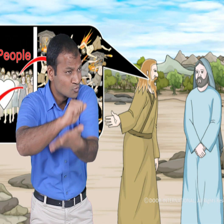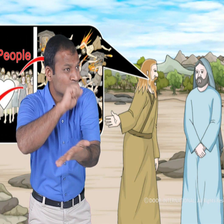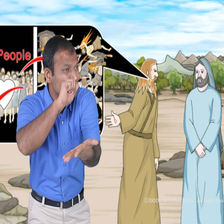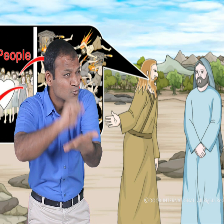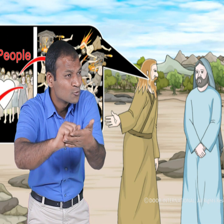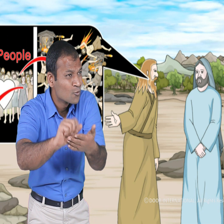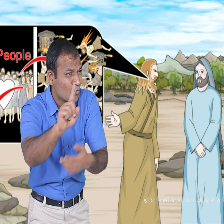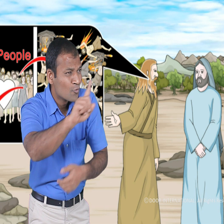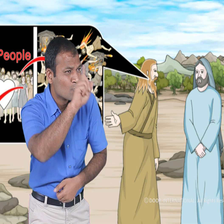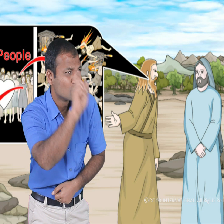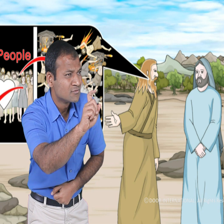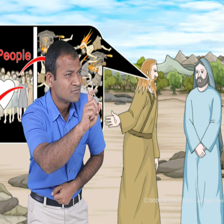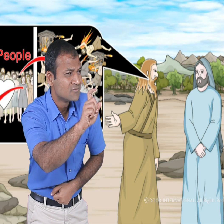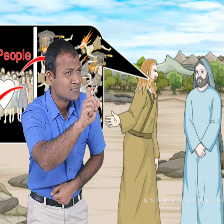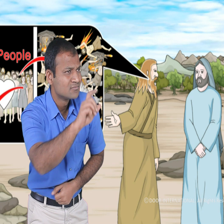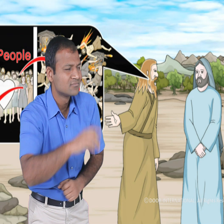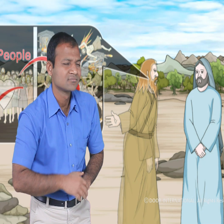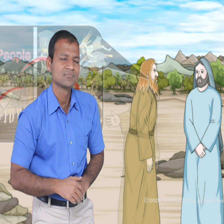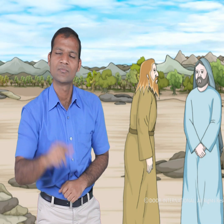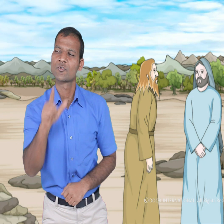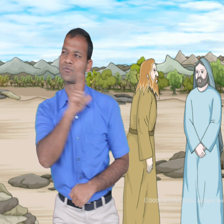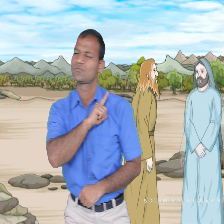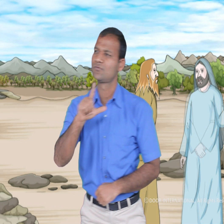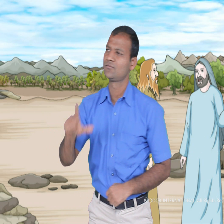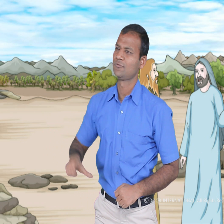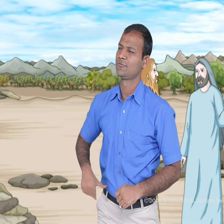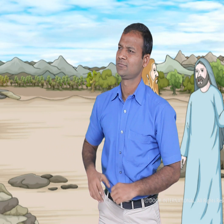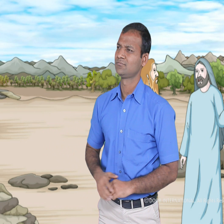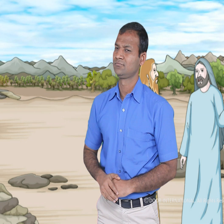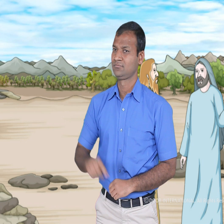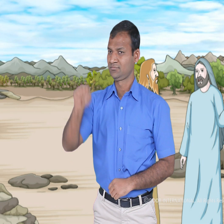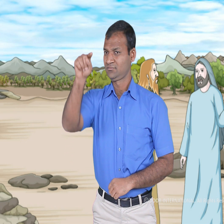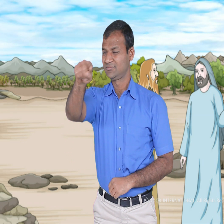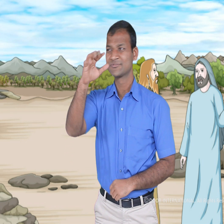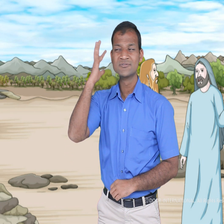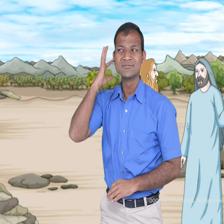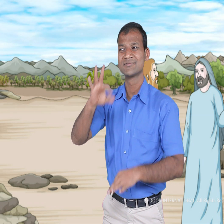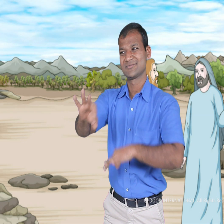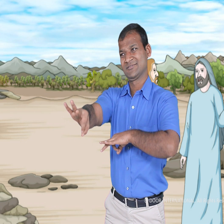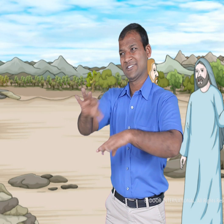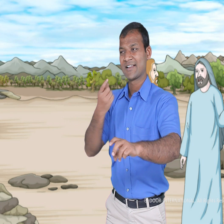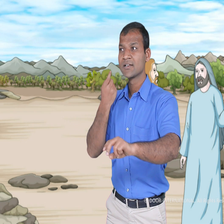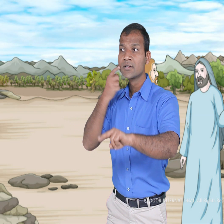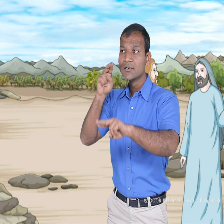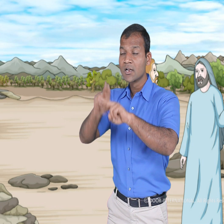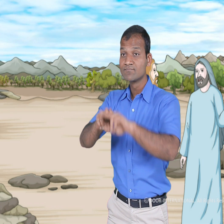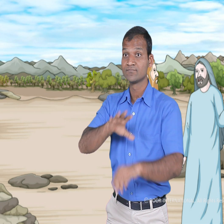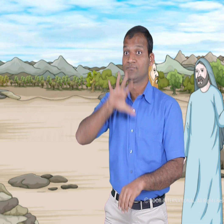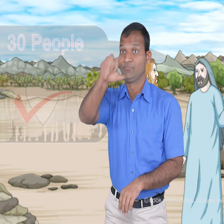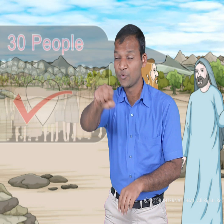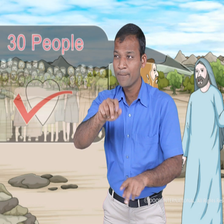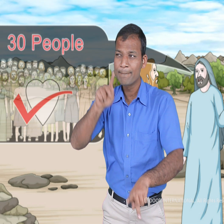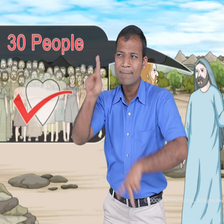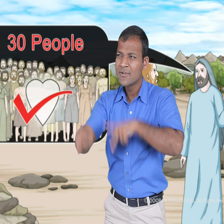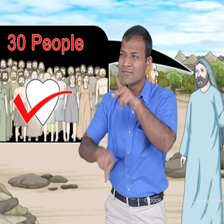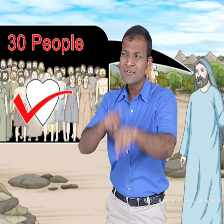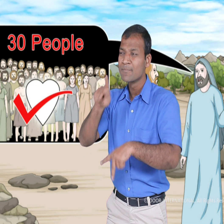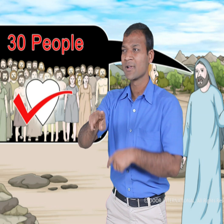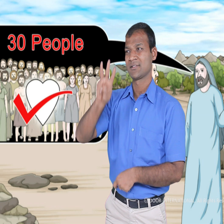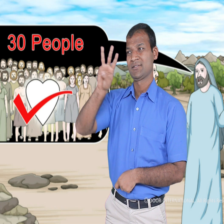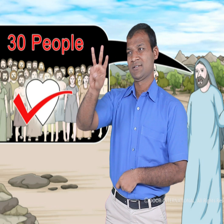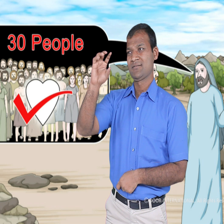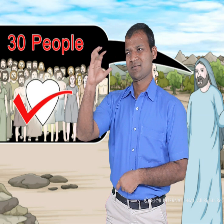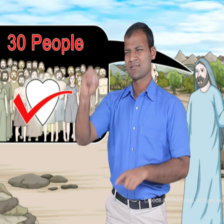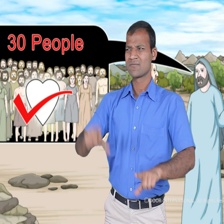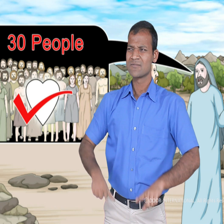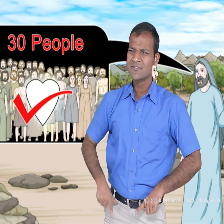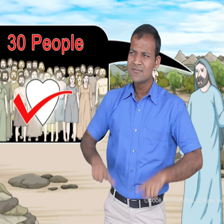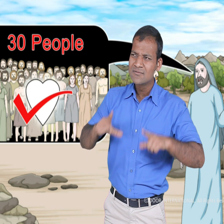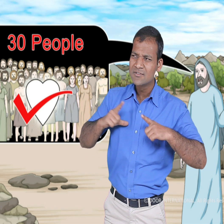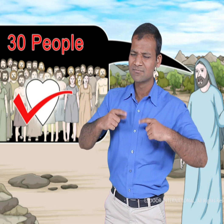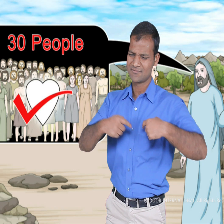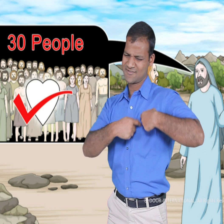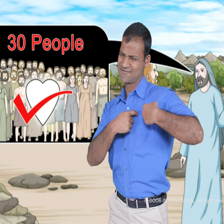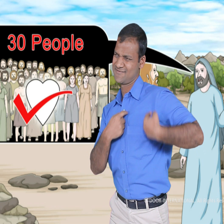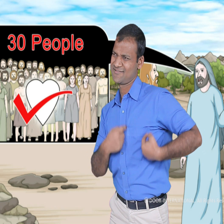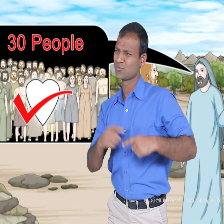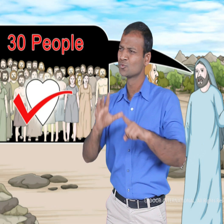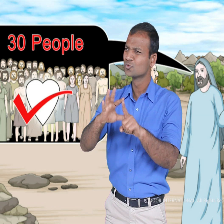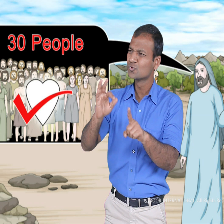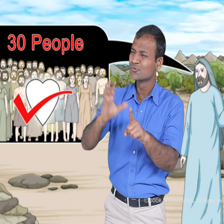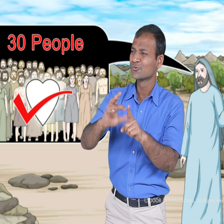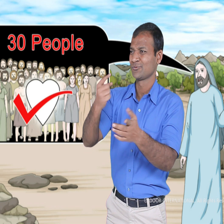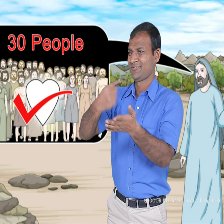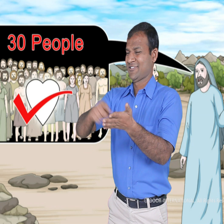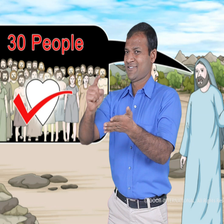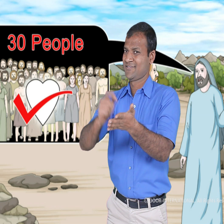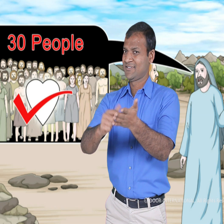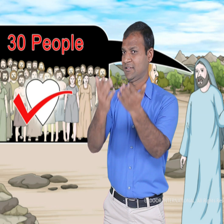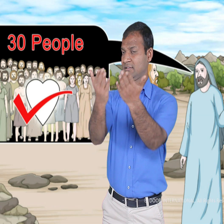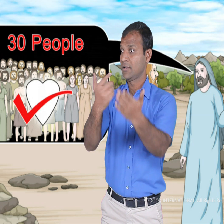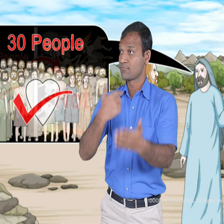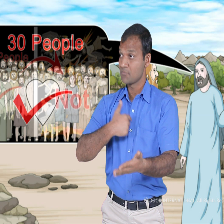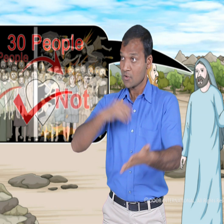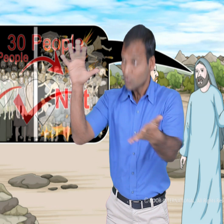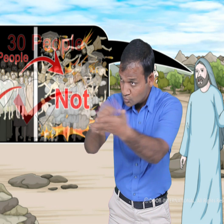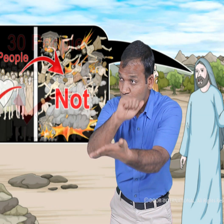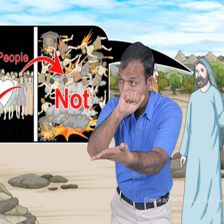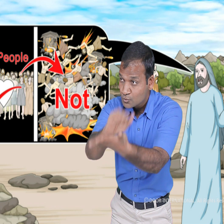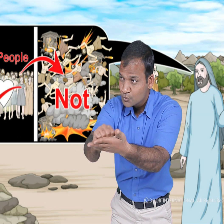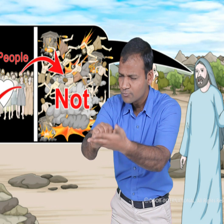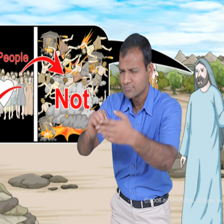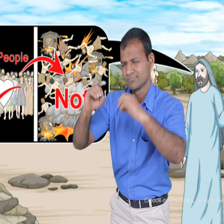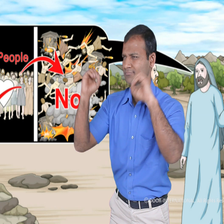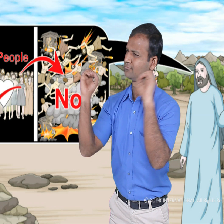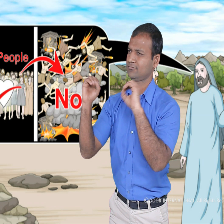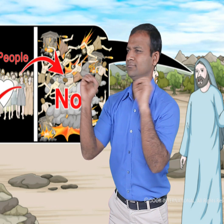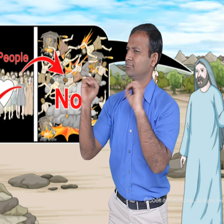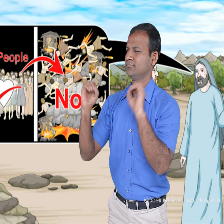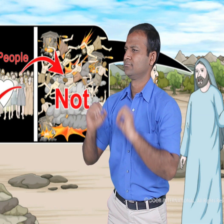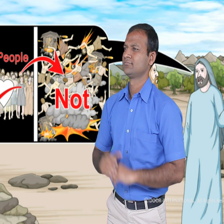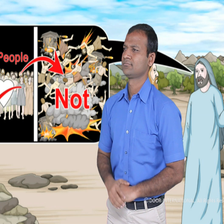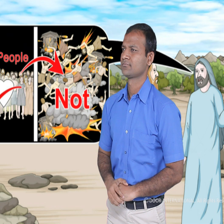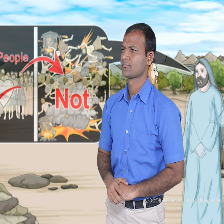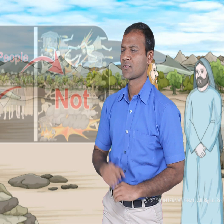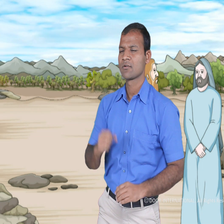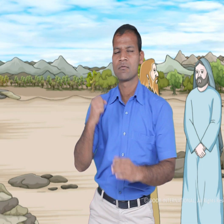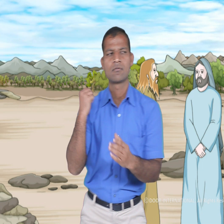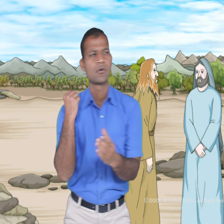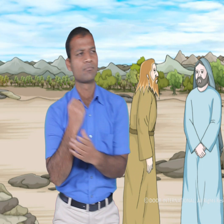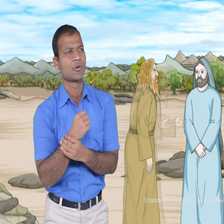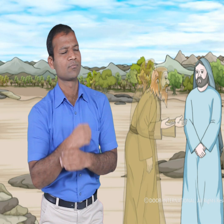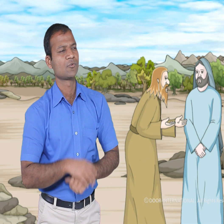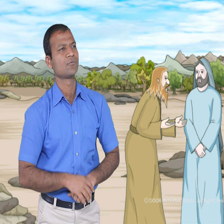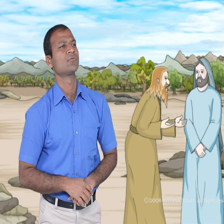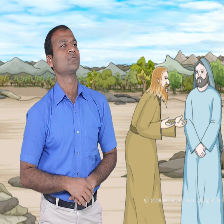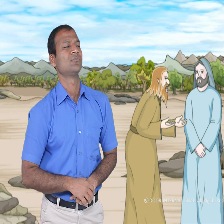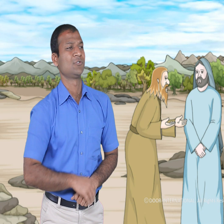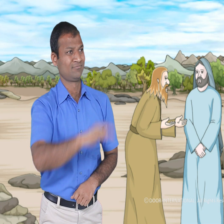He replied, “If I find thirty there, I will not do it.”